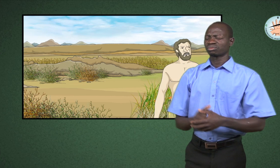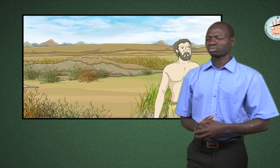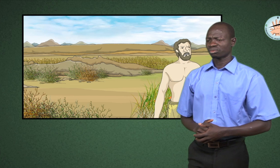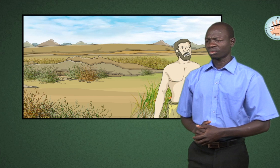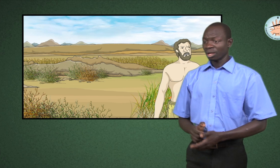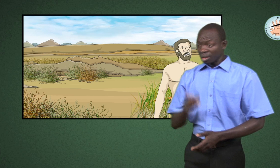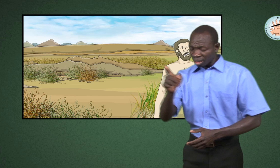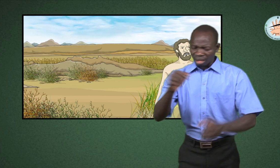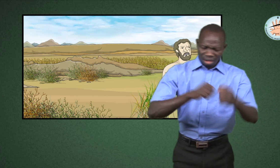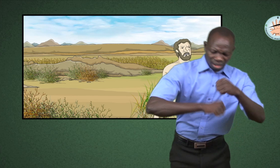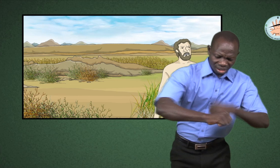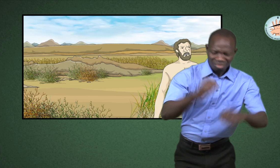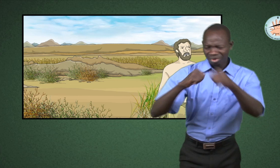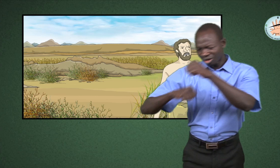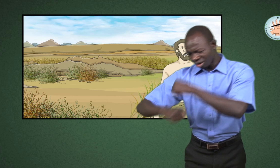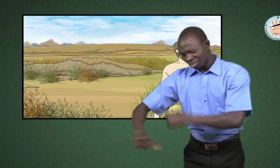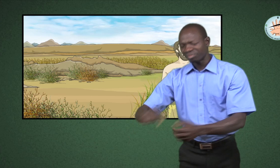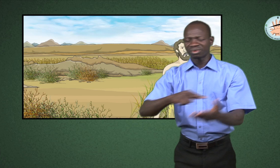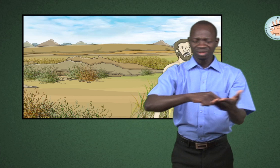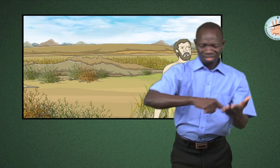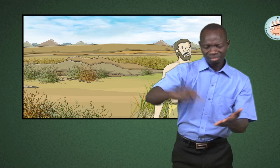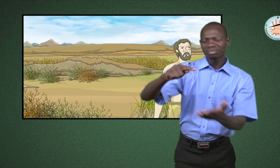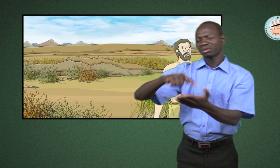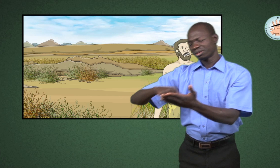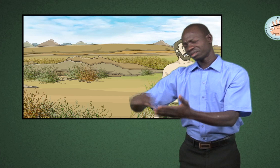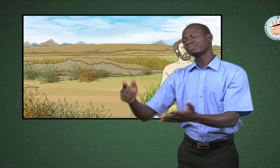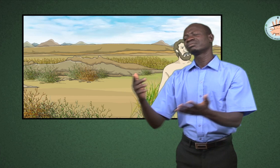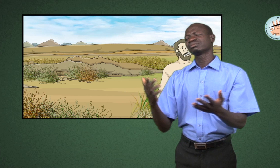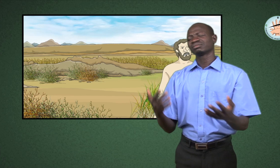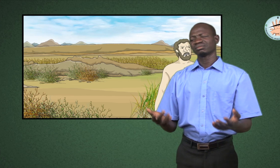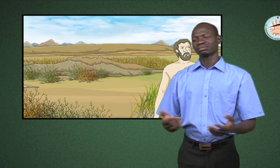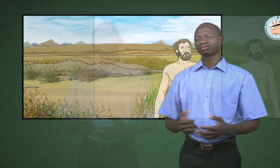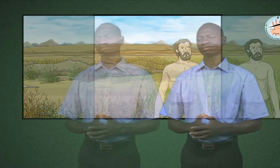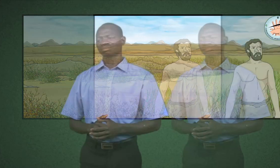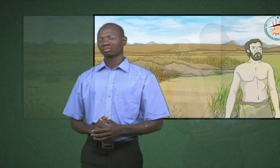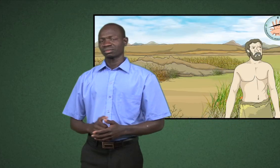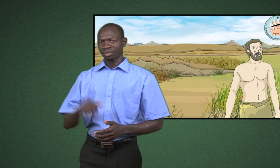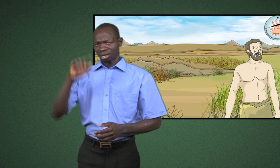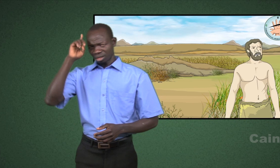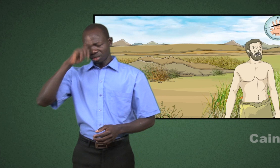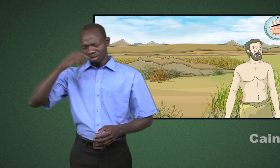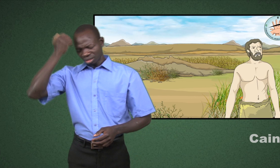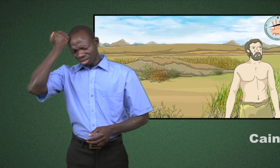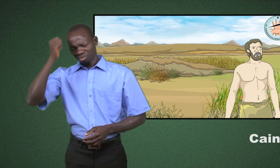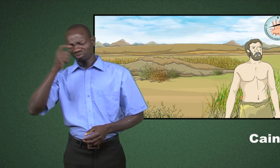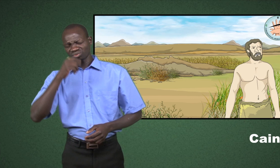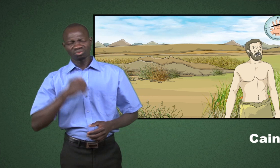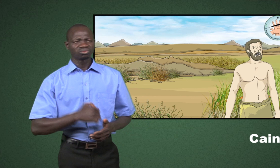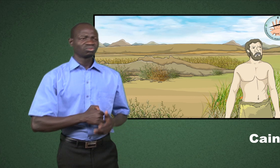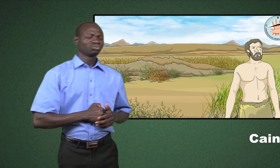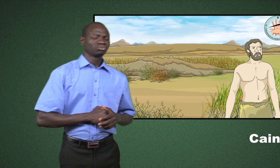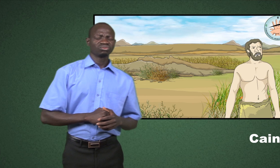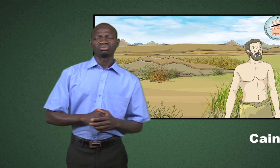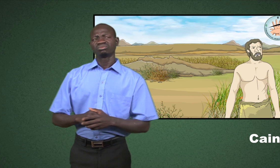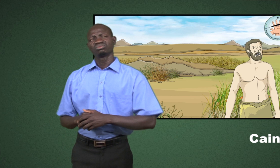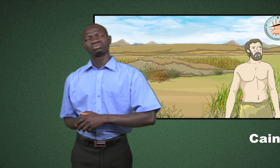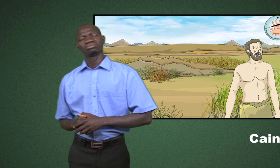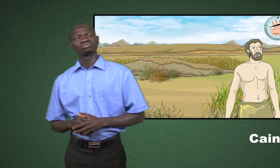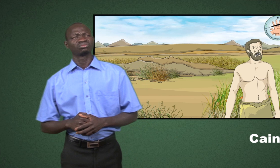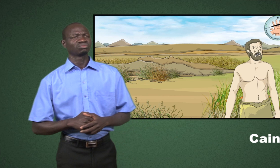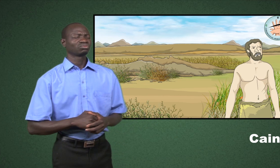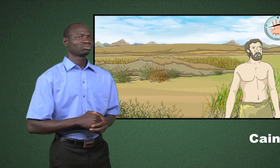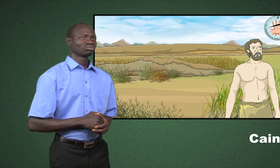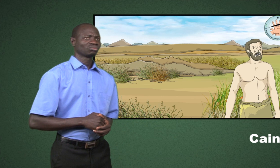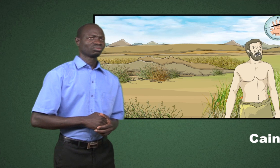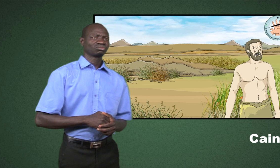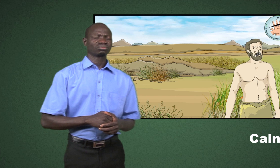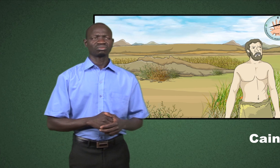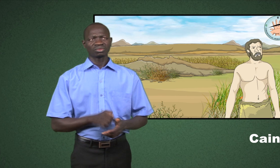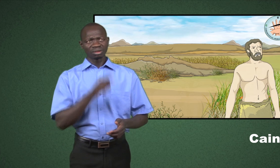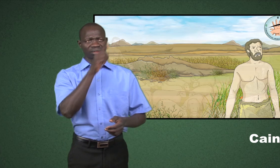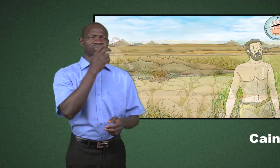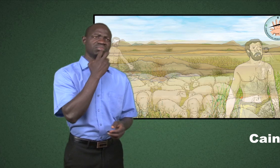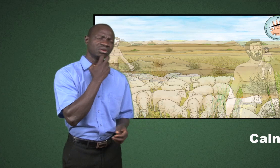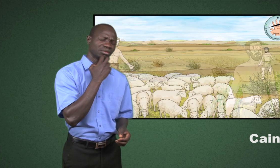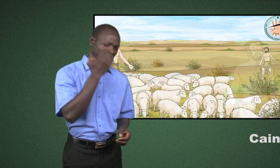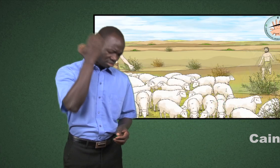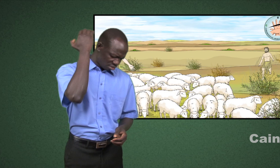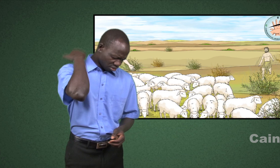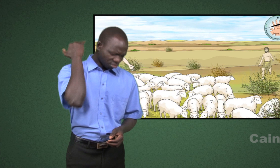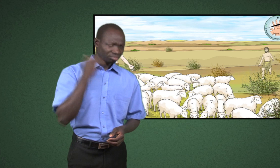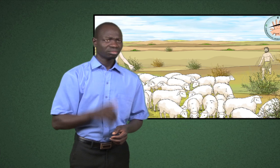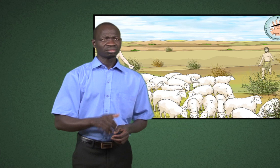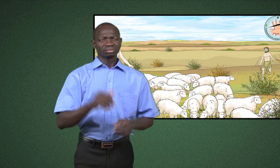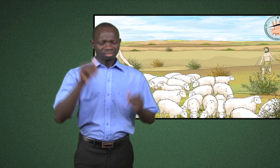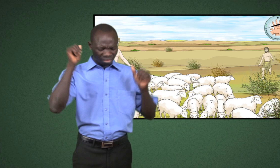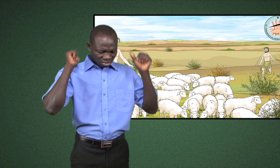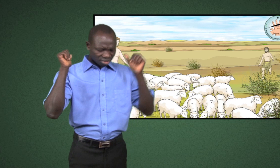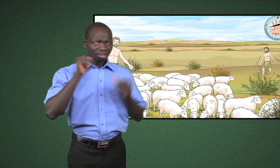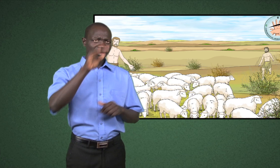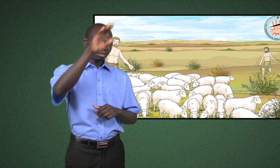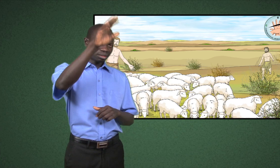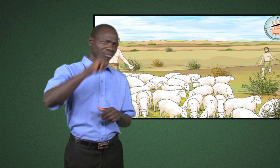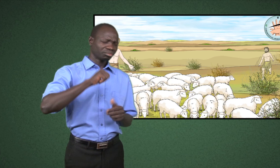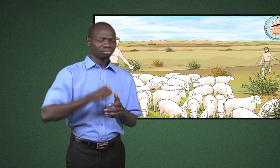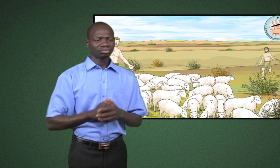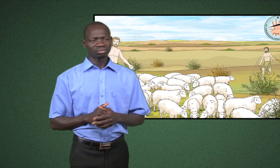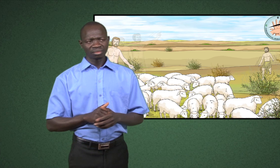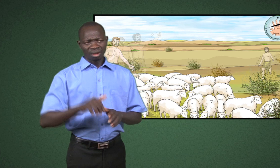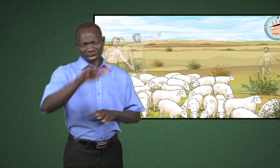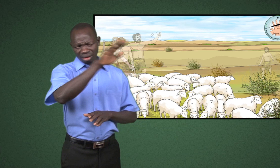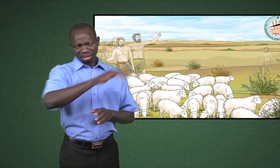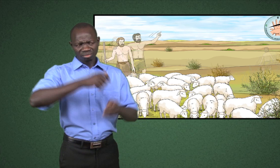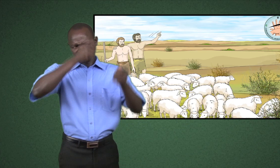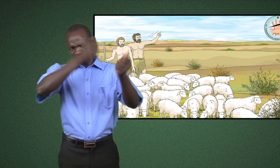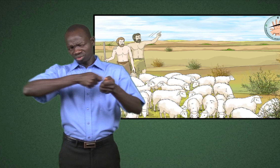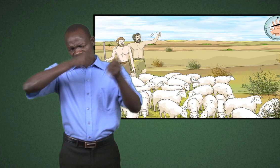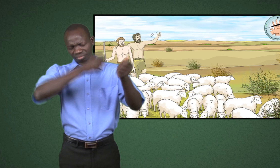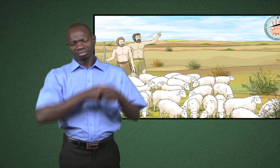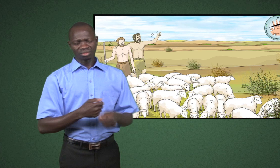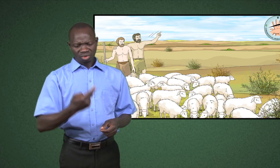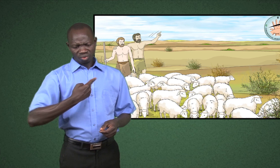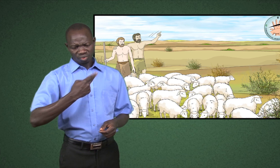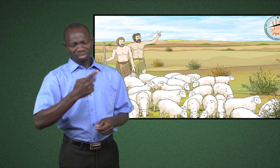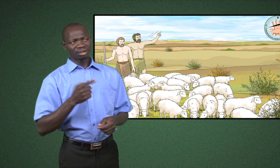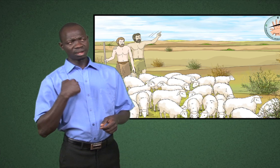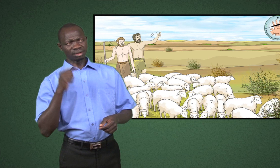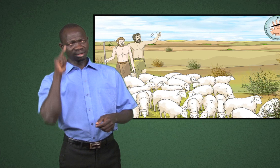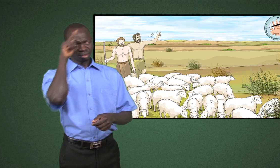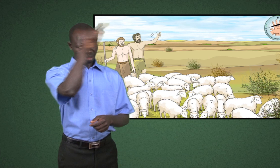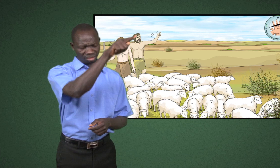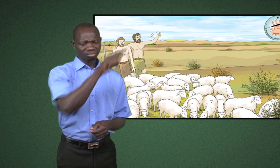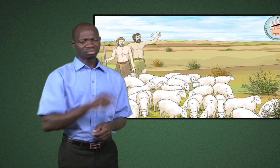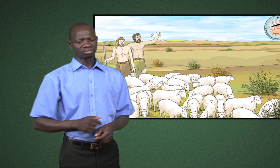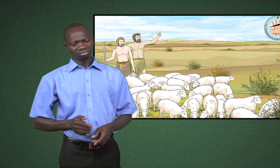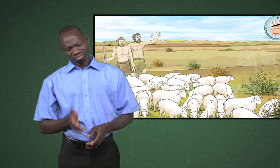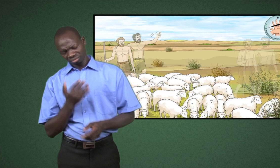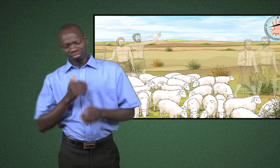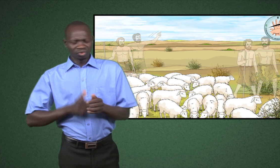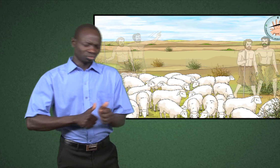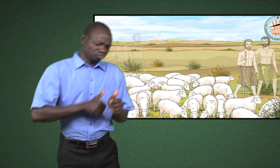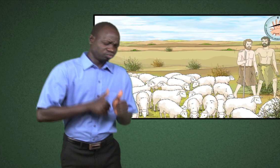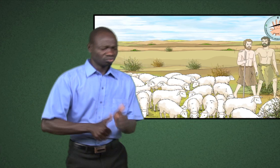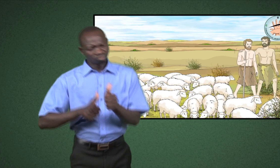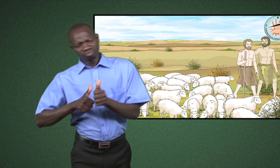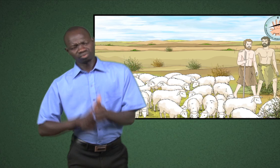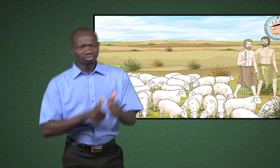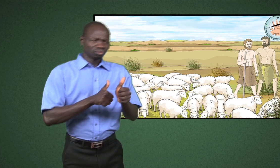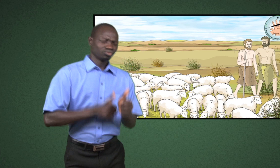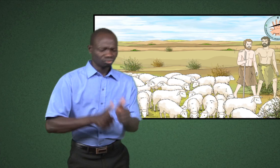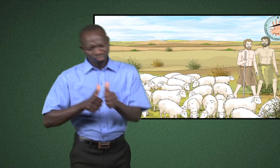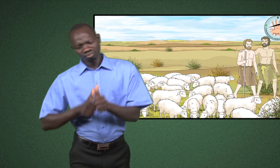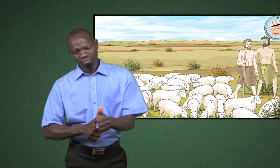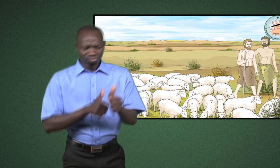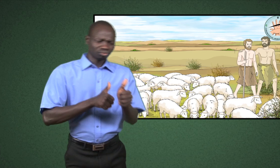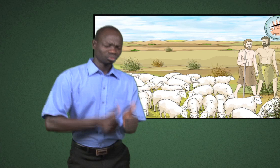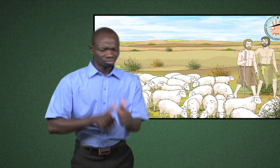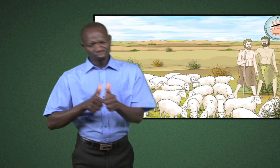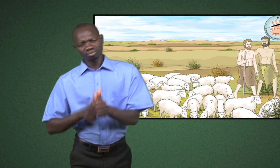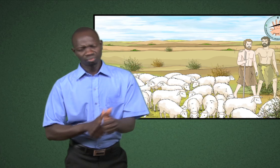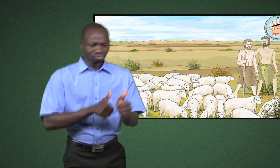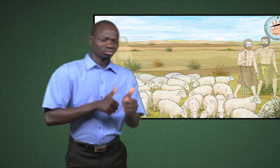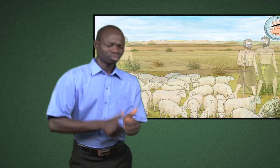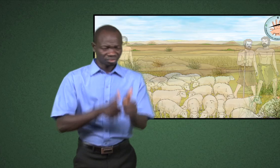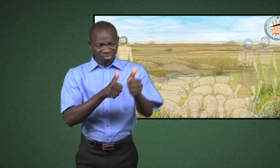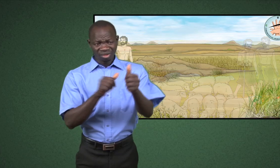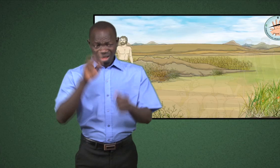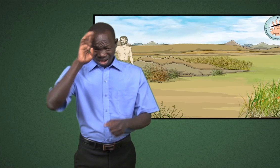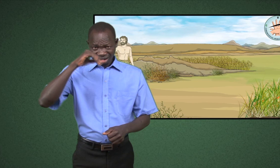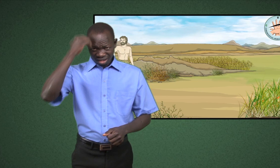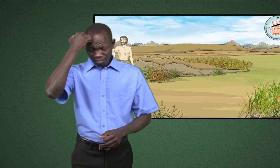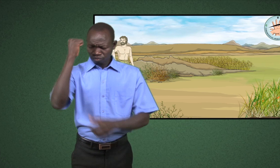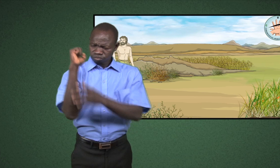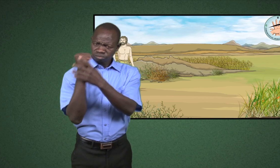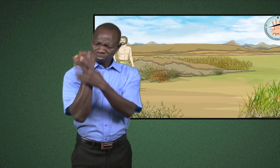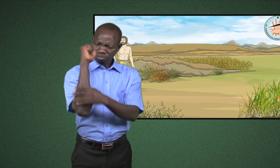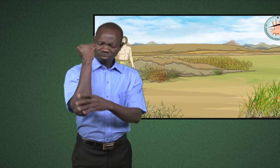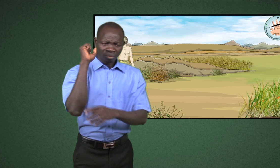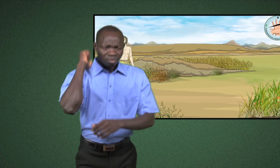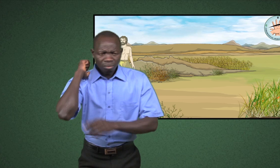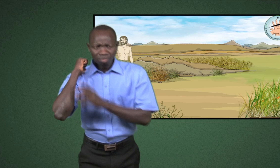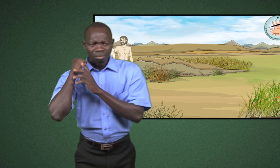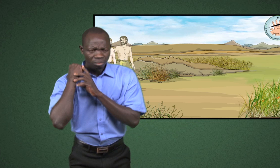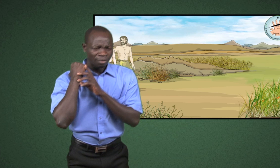it desires you, but you must master it.” Then Cain said to his brother Abel, “Let us go out to the field.”